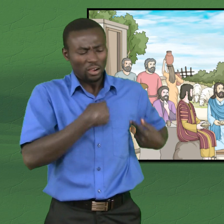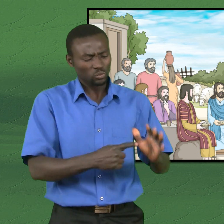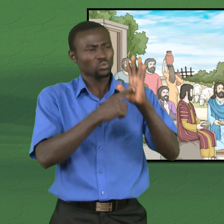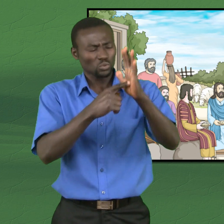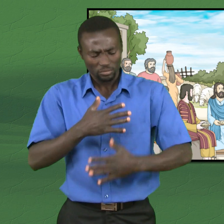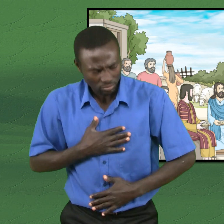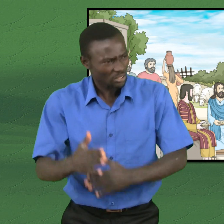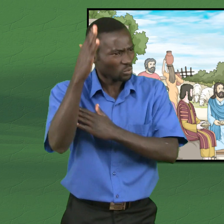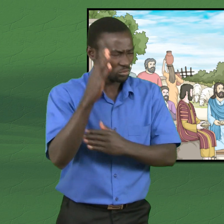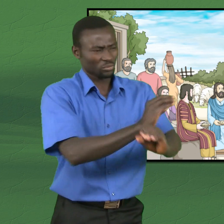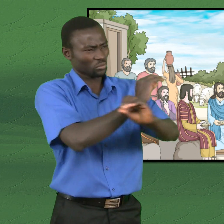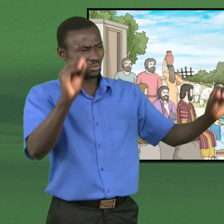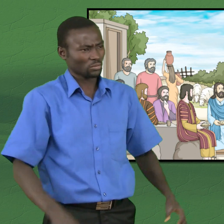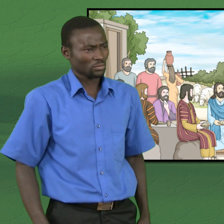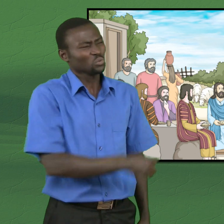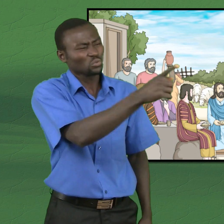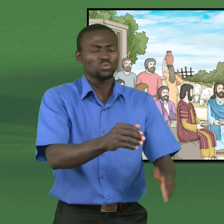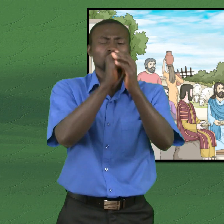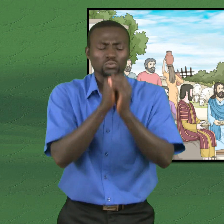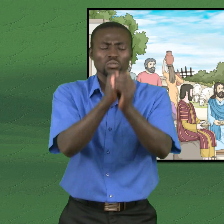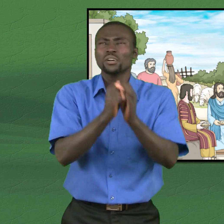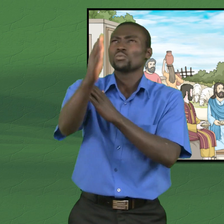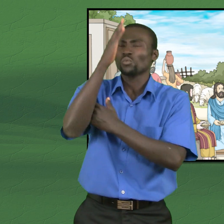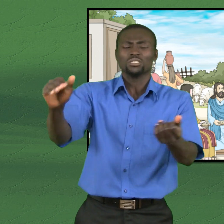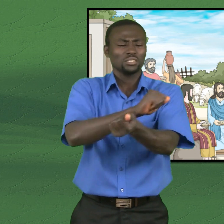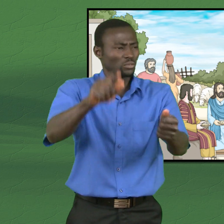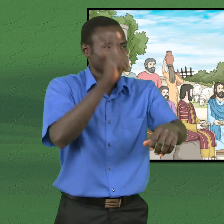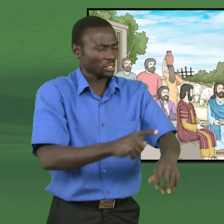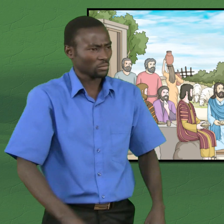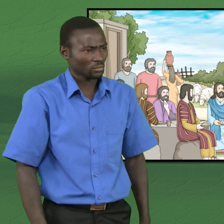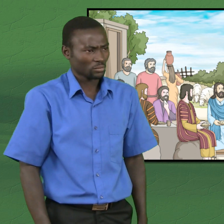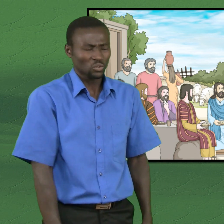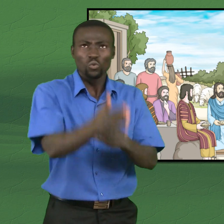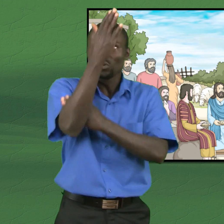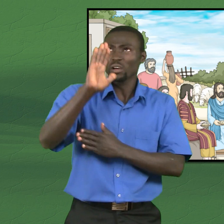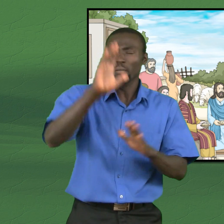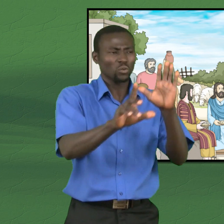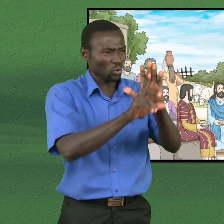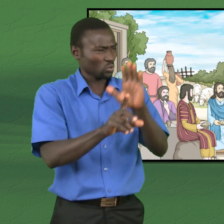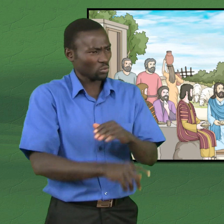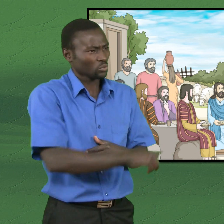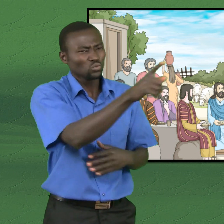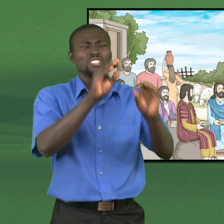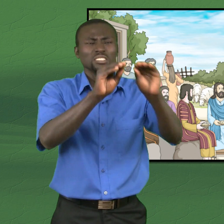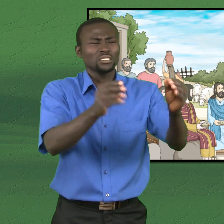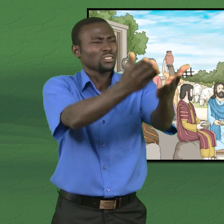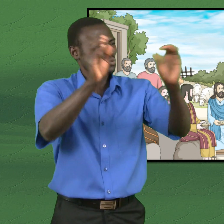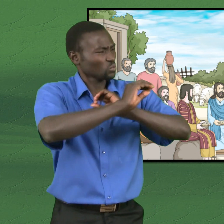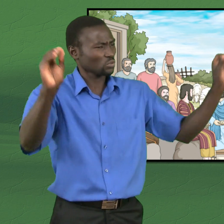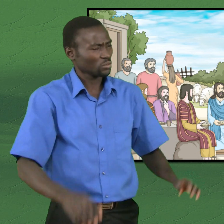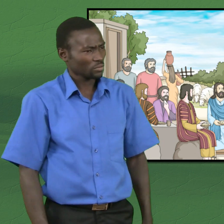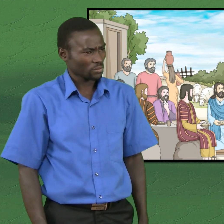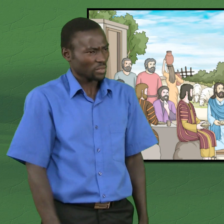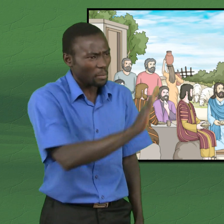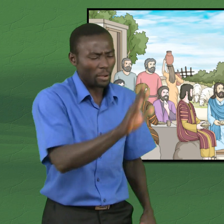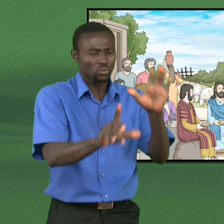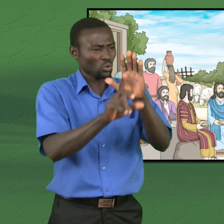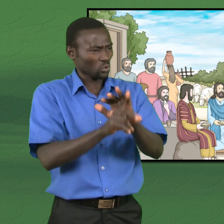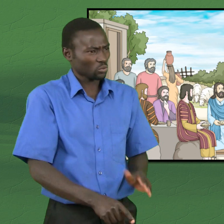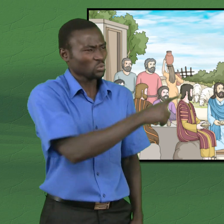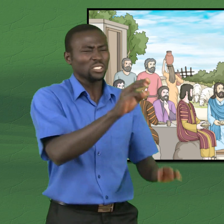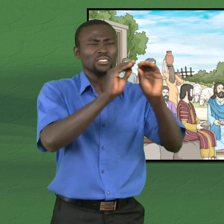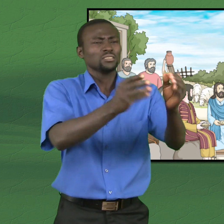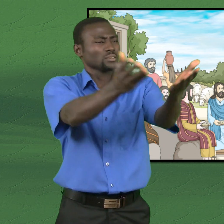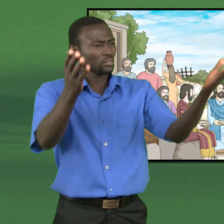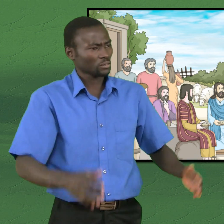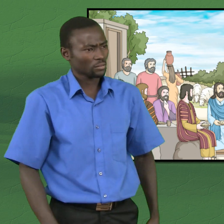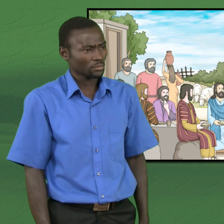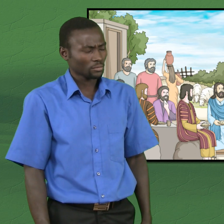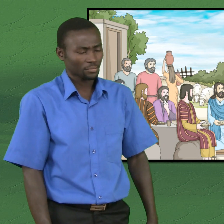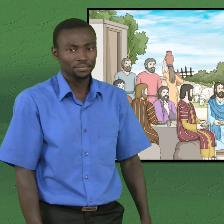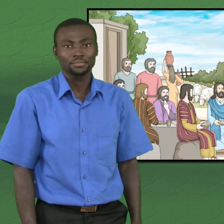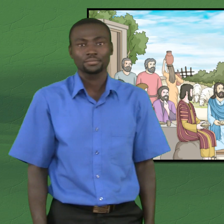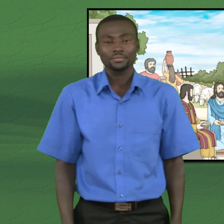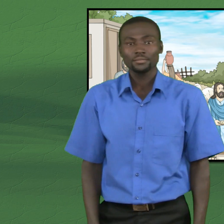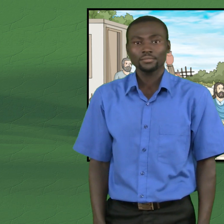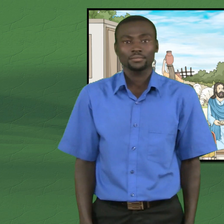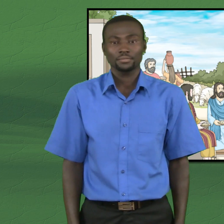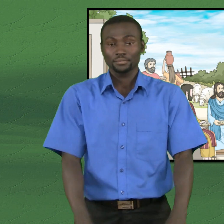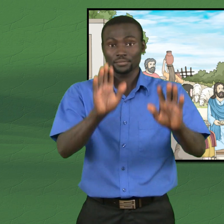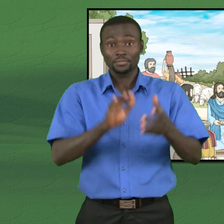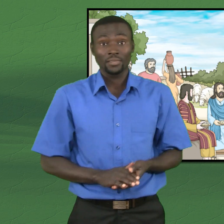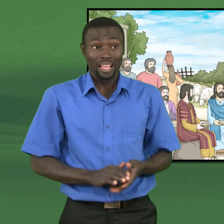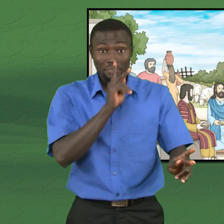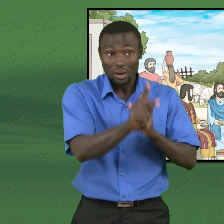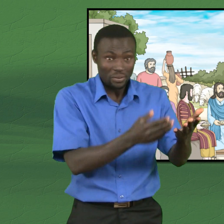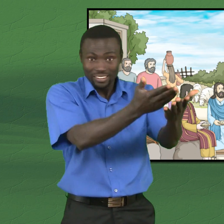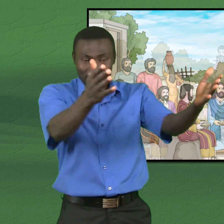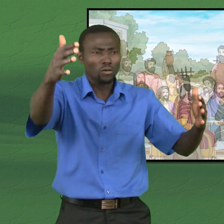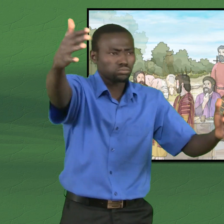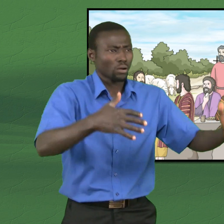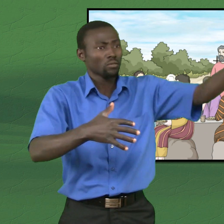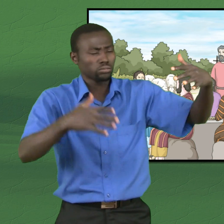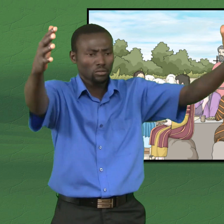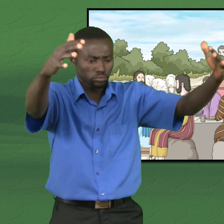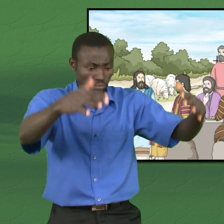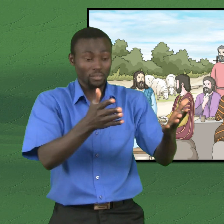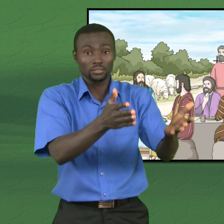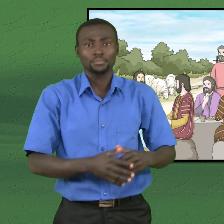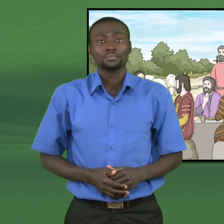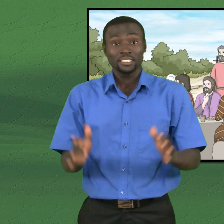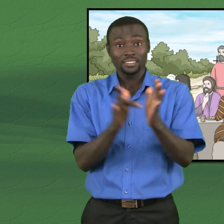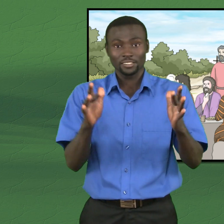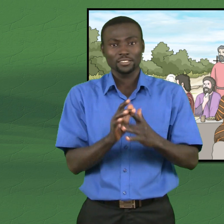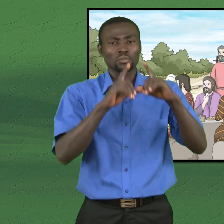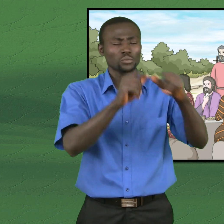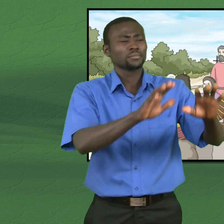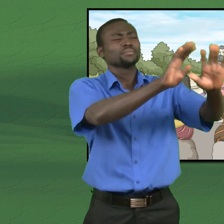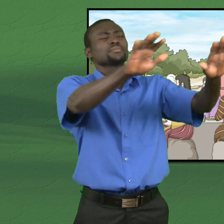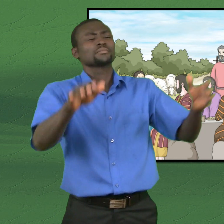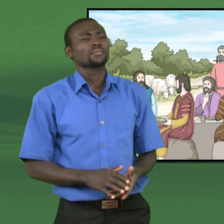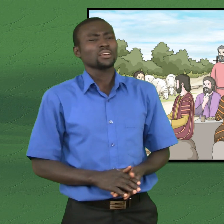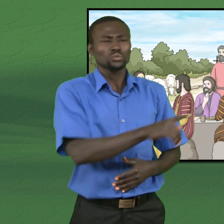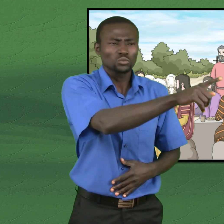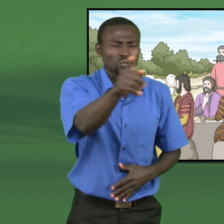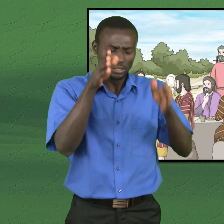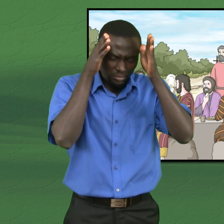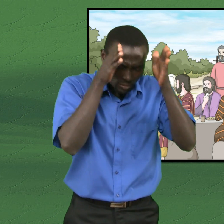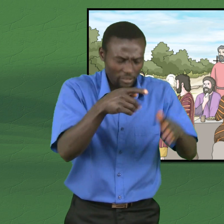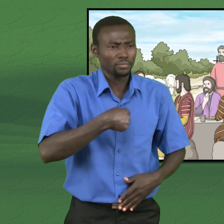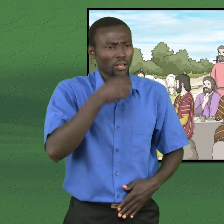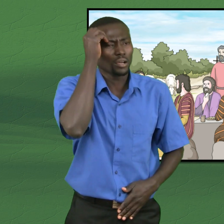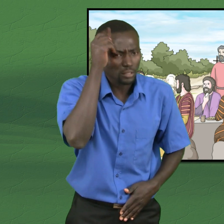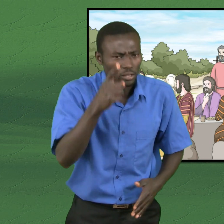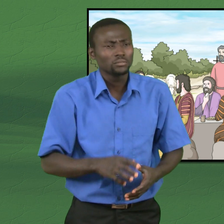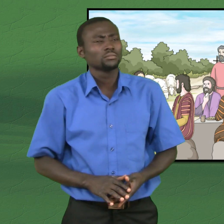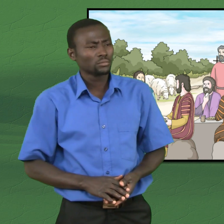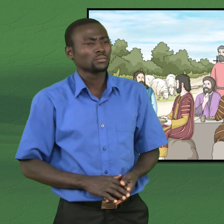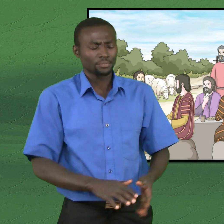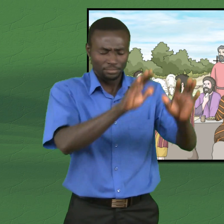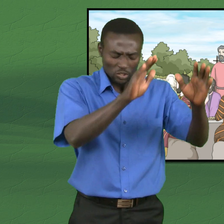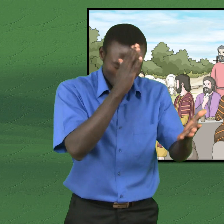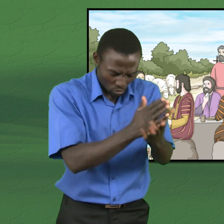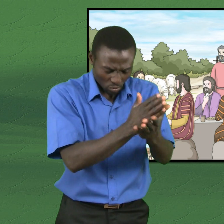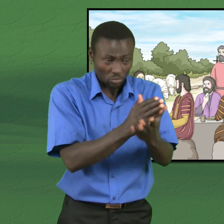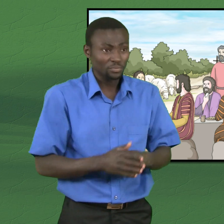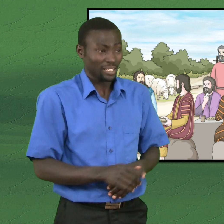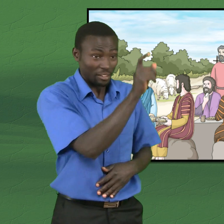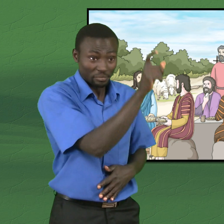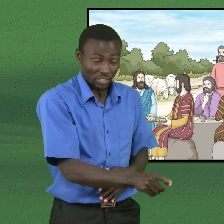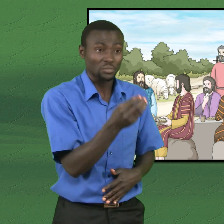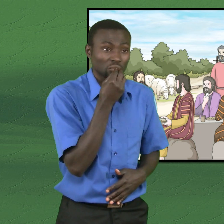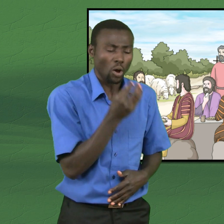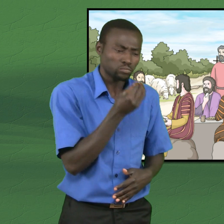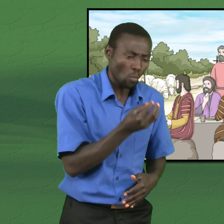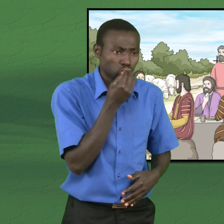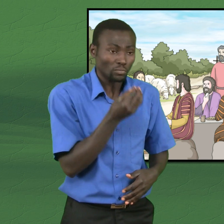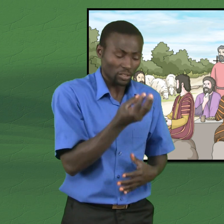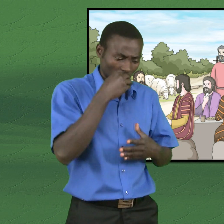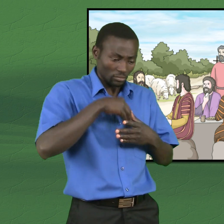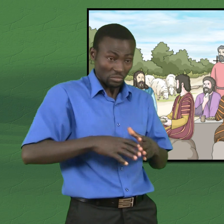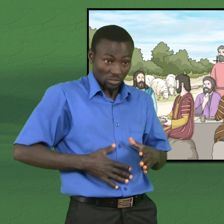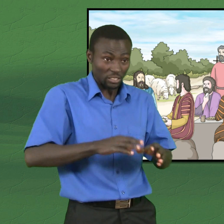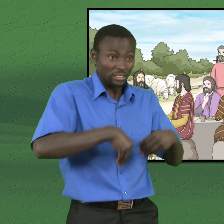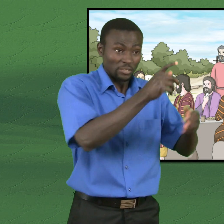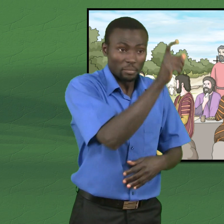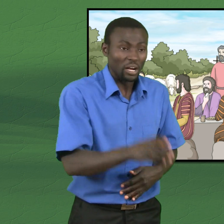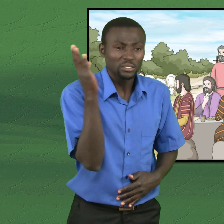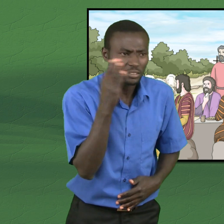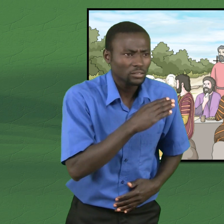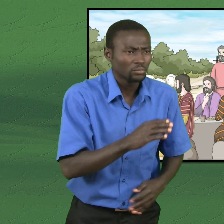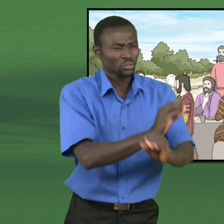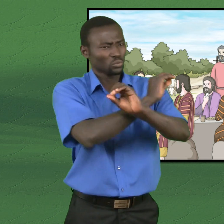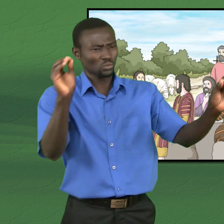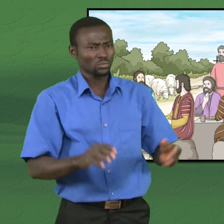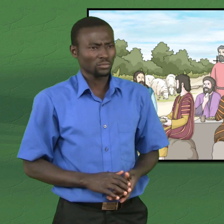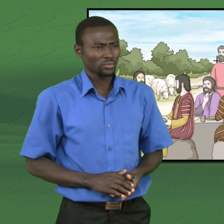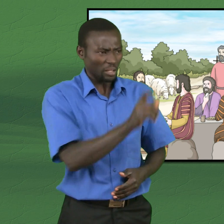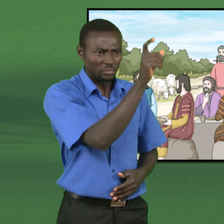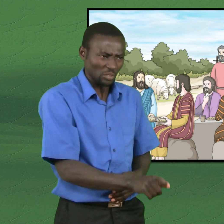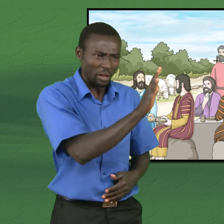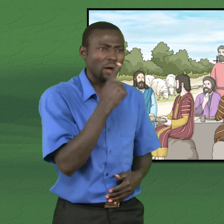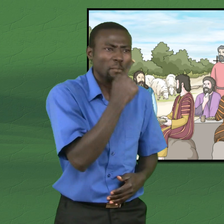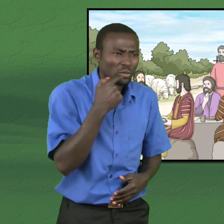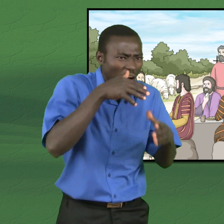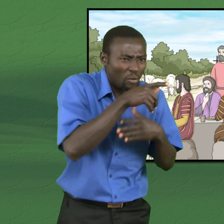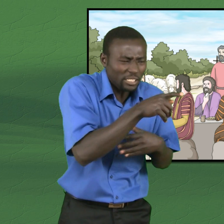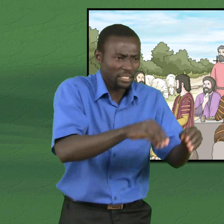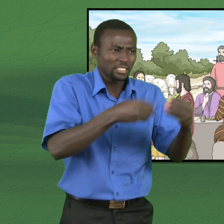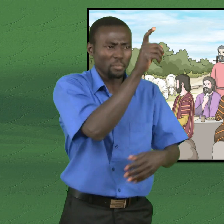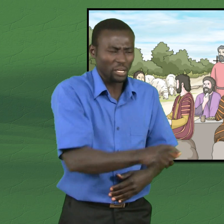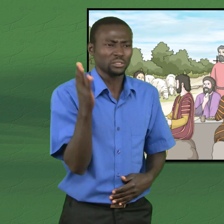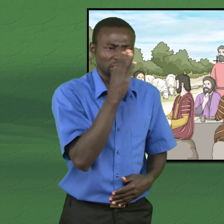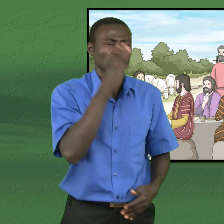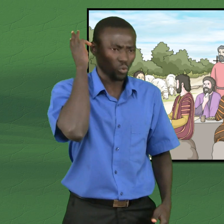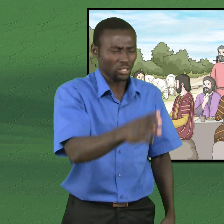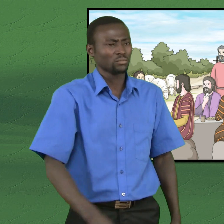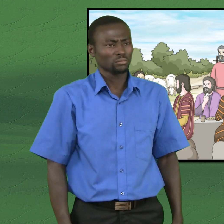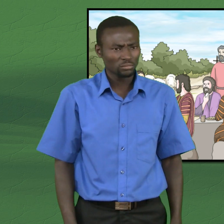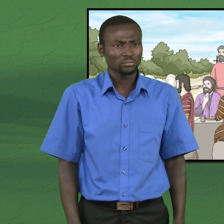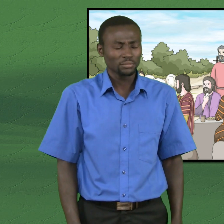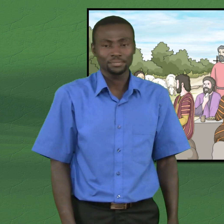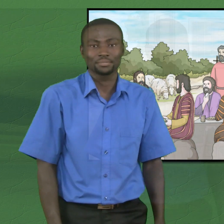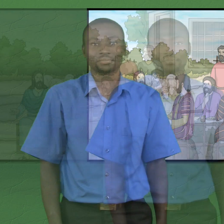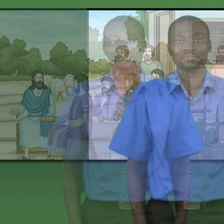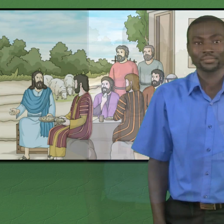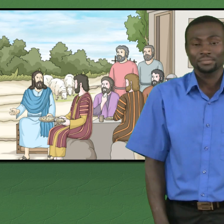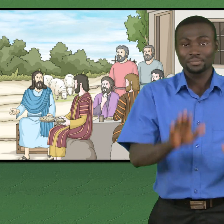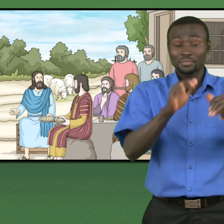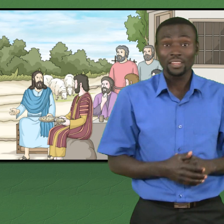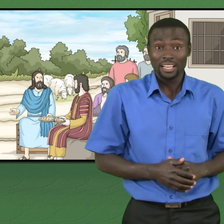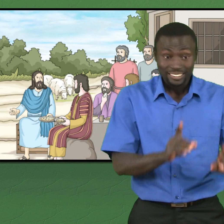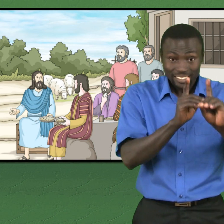they teach as doctrine the precepts of men.’” Jesus called the crowd to Him and said, “Listen and understand. A man is not defiled by what enters his mouth, but by what comes out of it.”